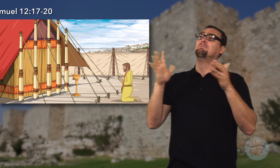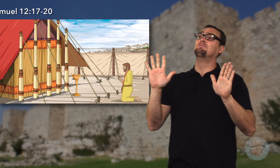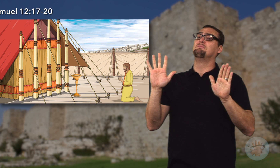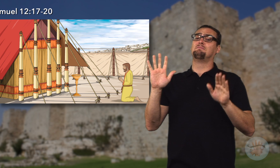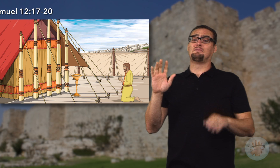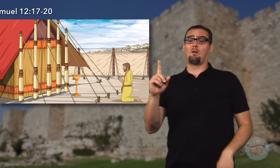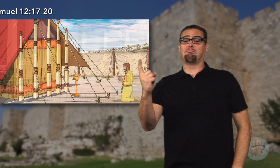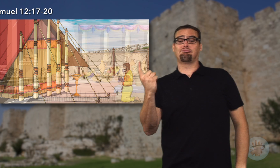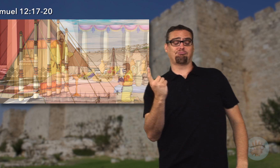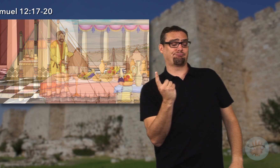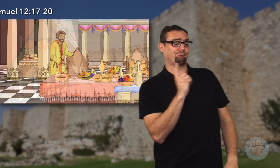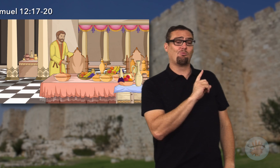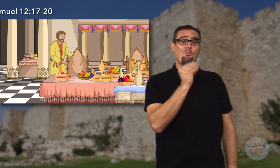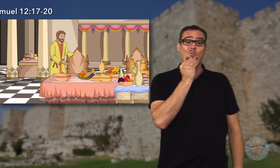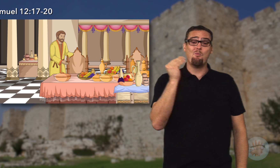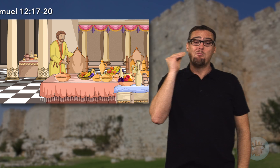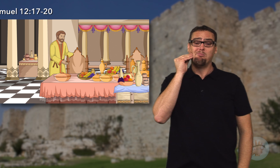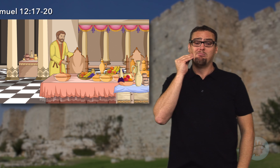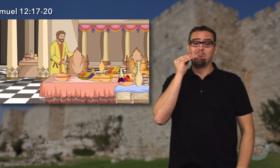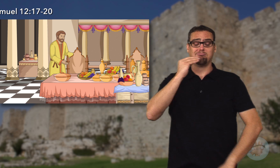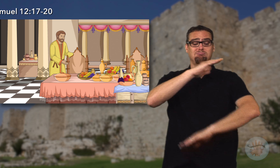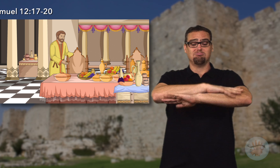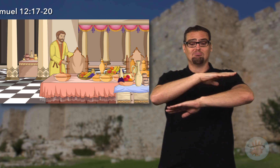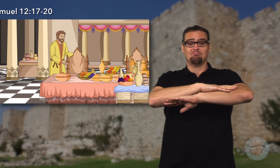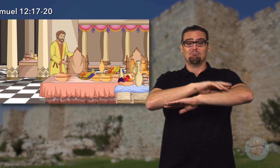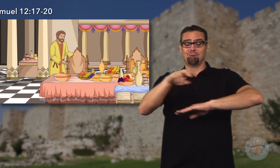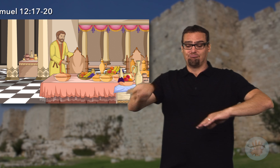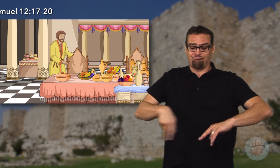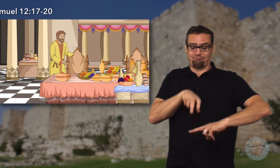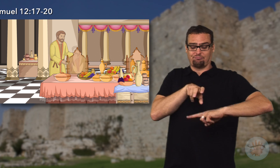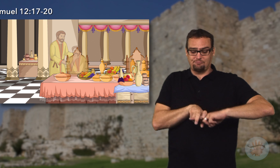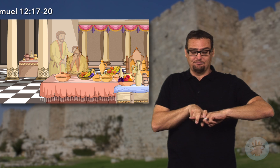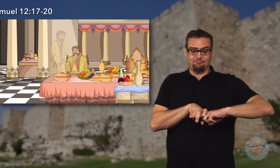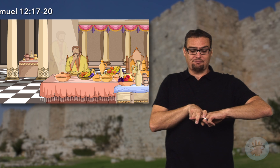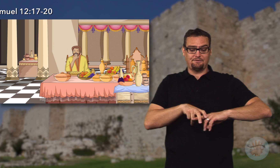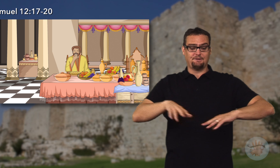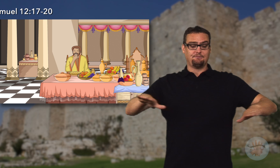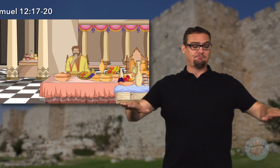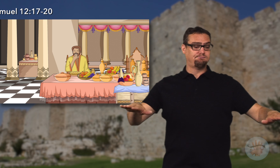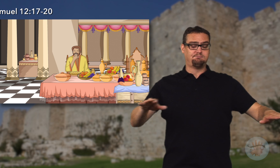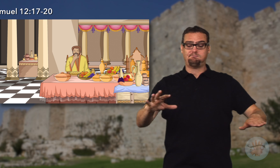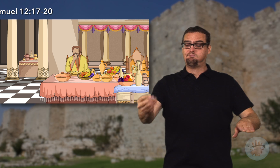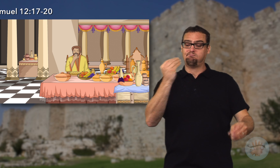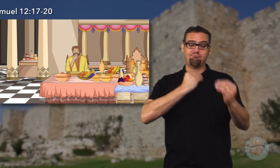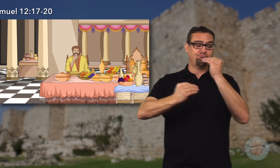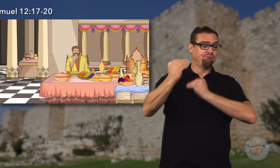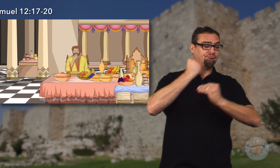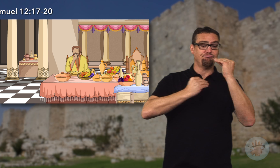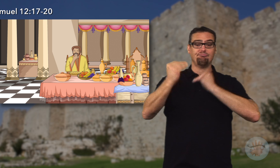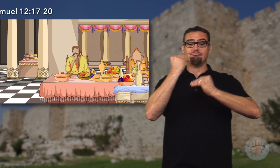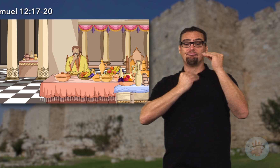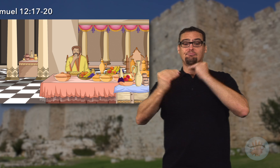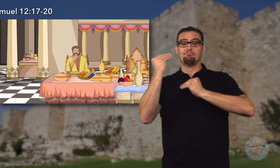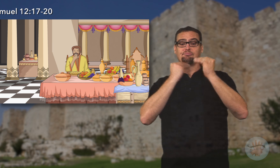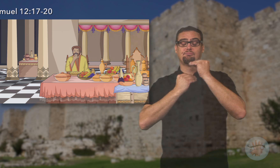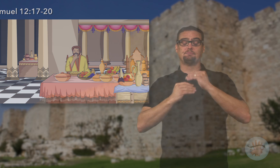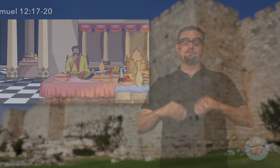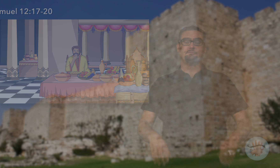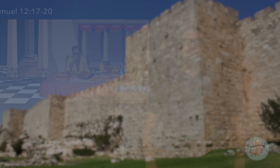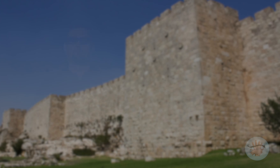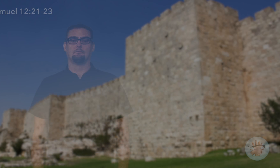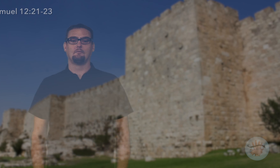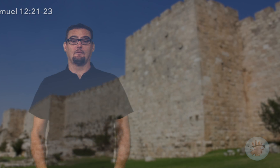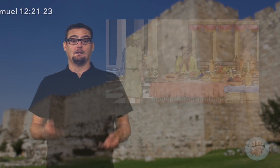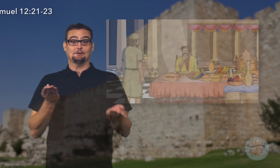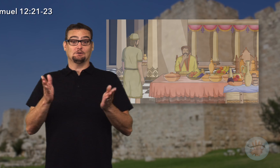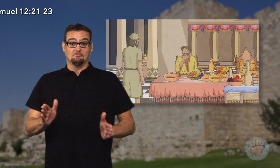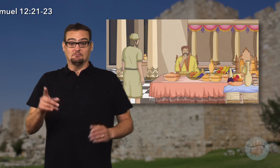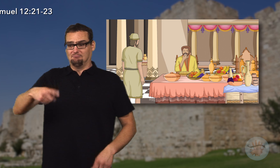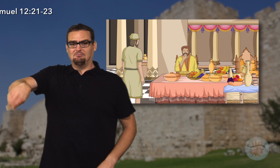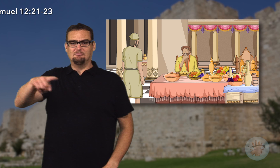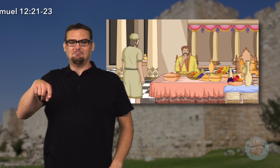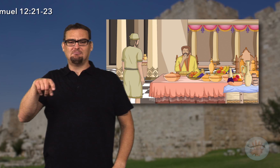Then he went to his own house, and at his request they set food before him, and he ate.